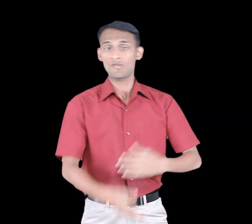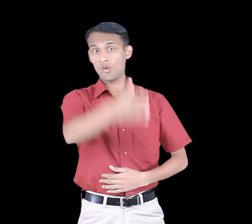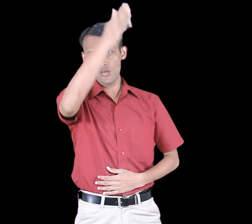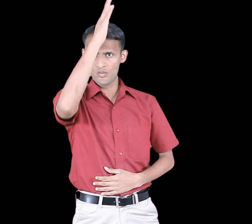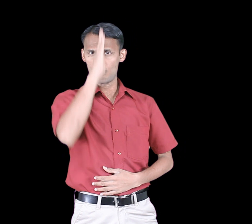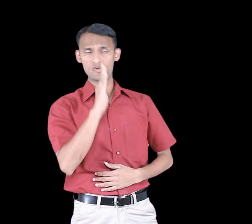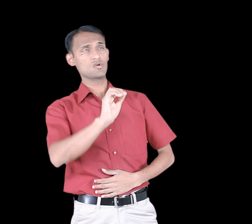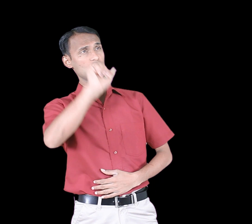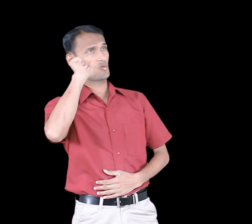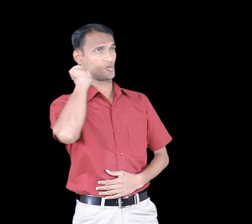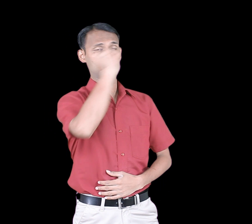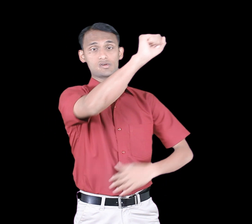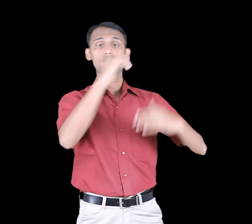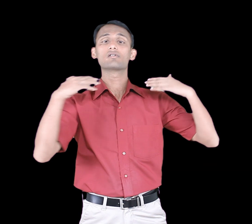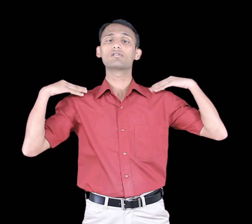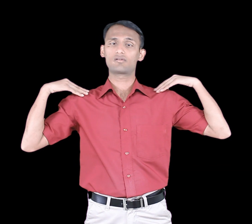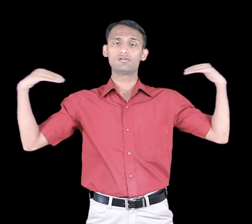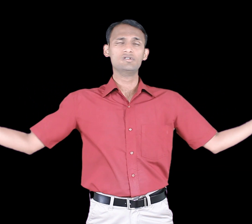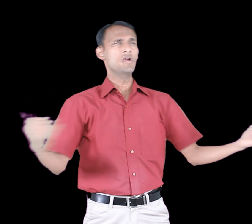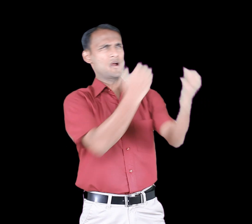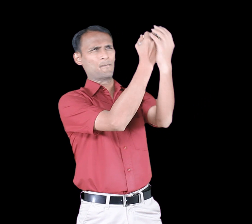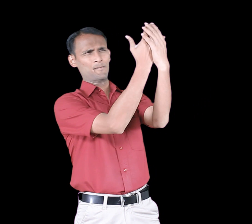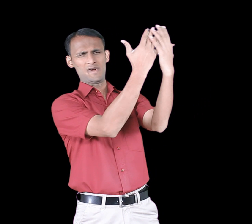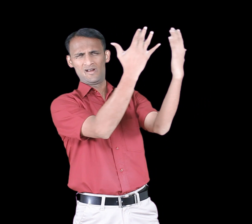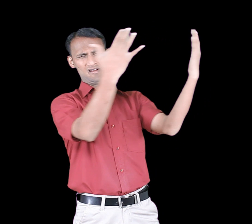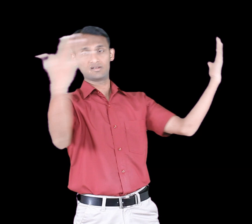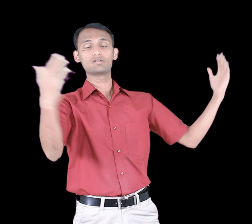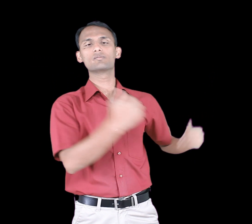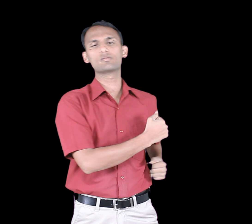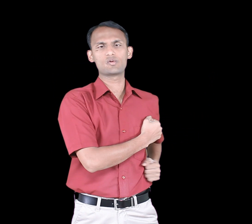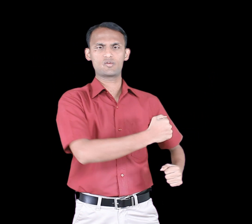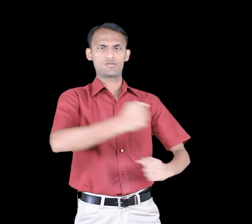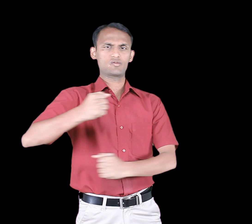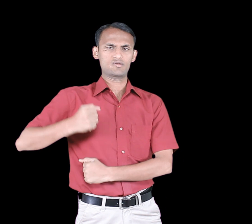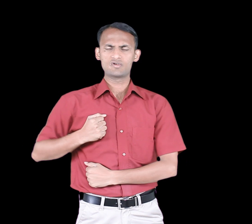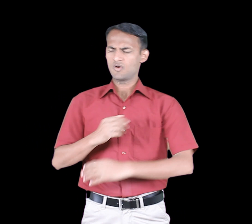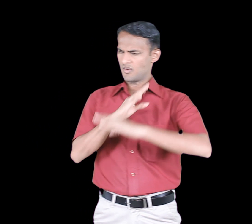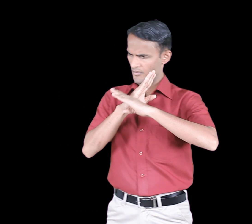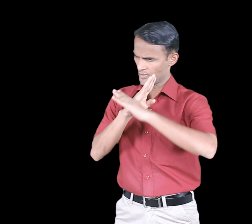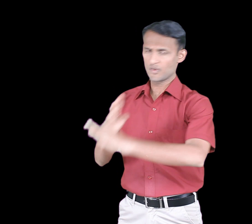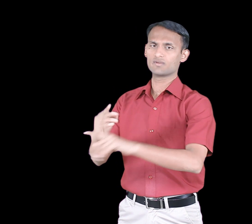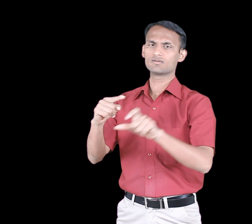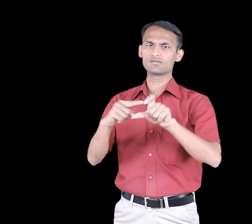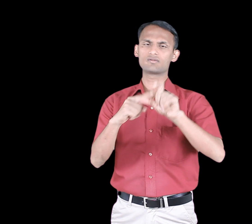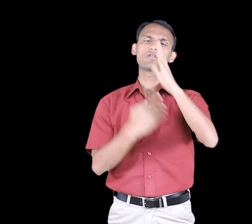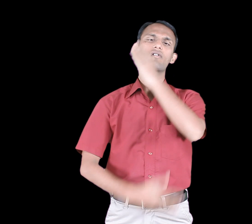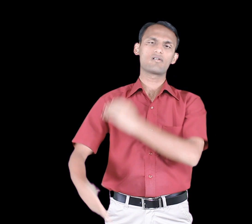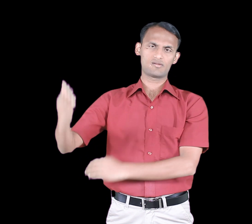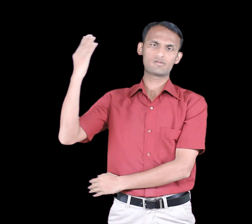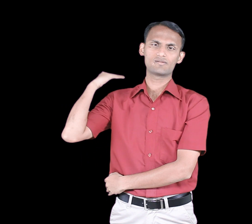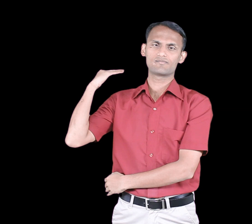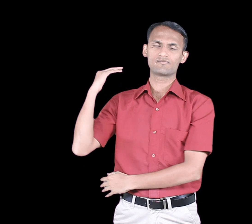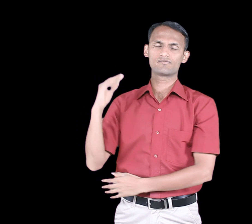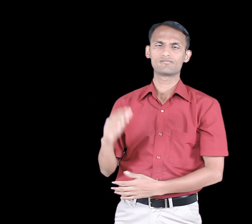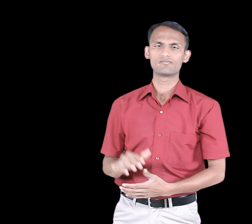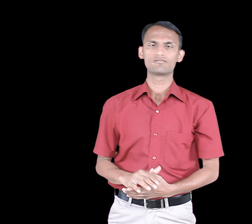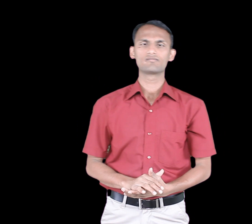God's angelic army protects Elisha